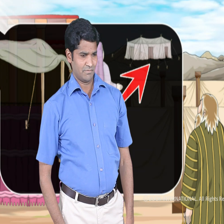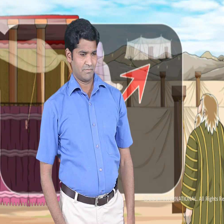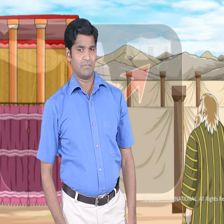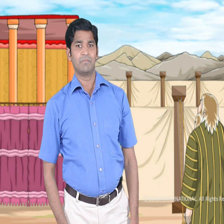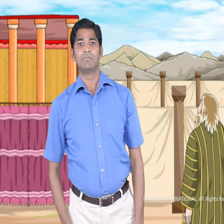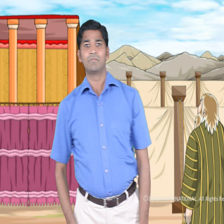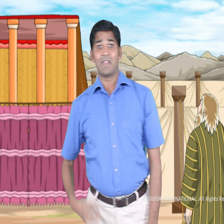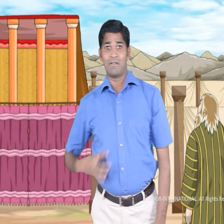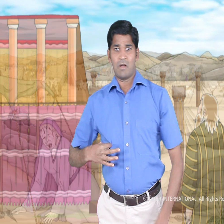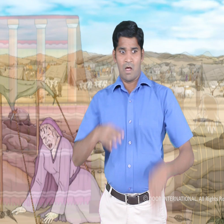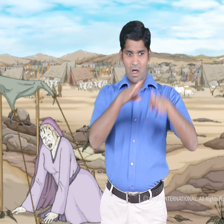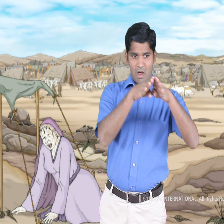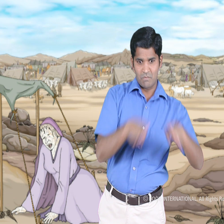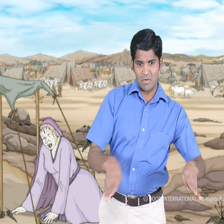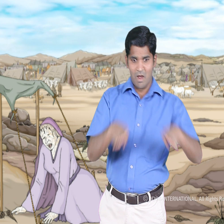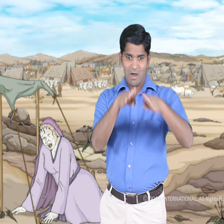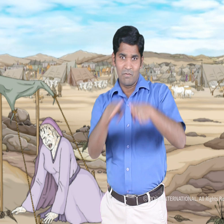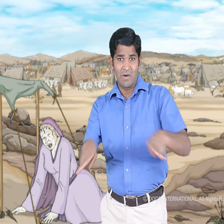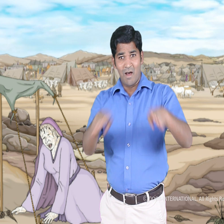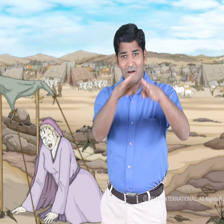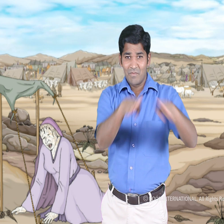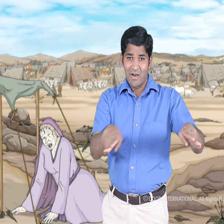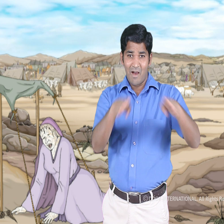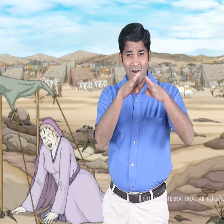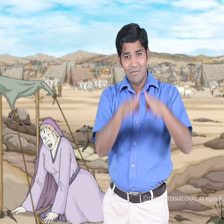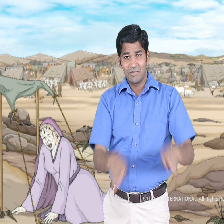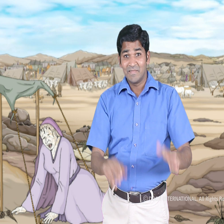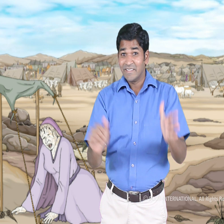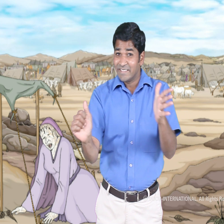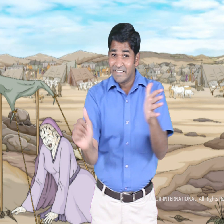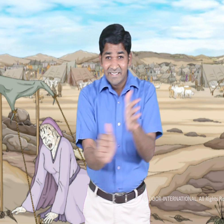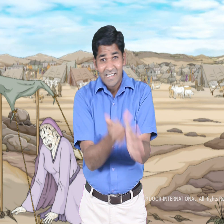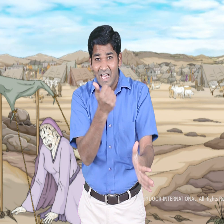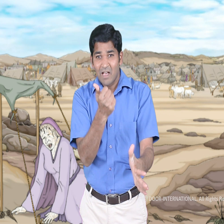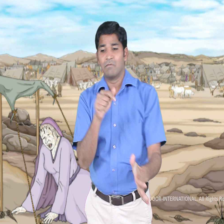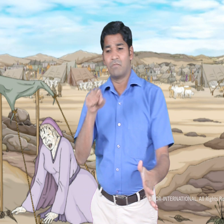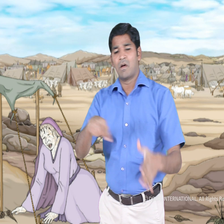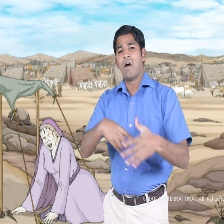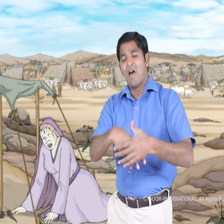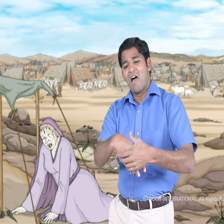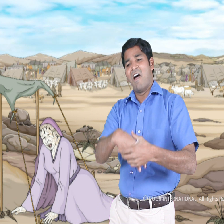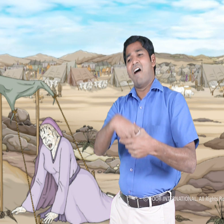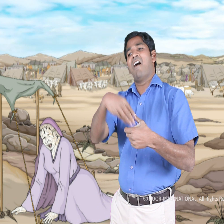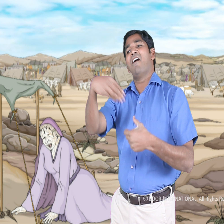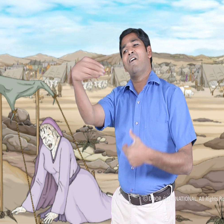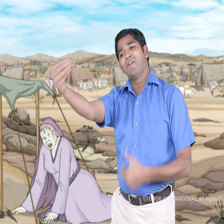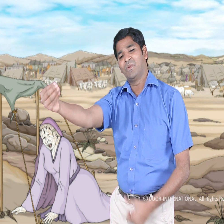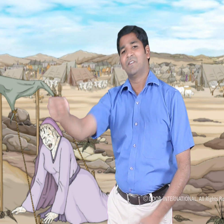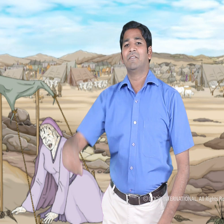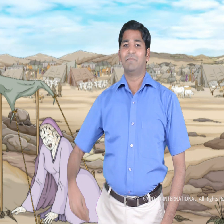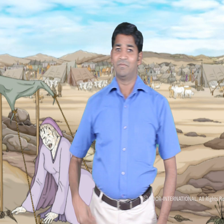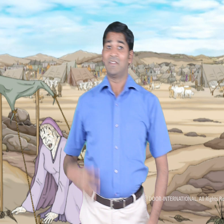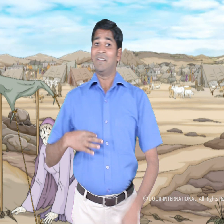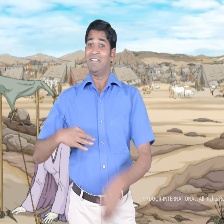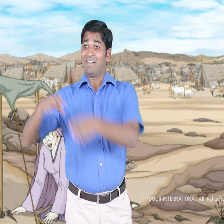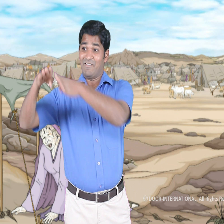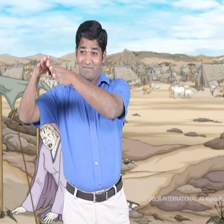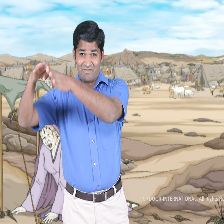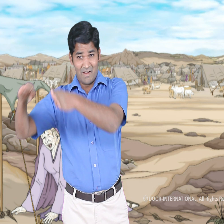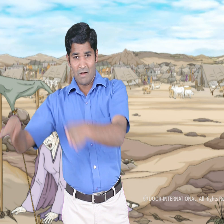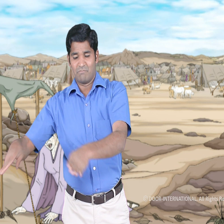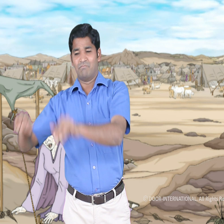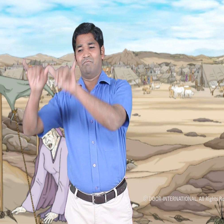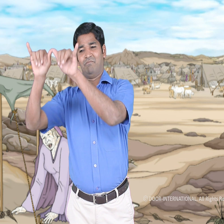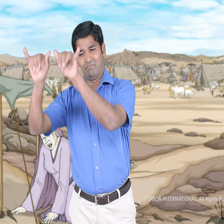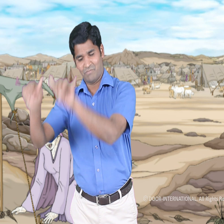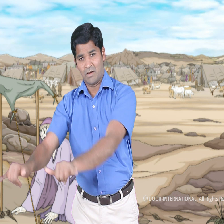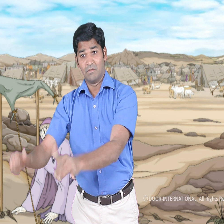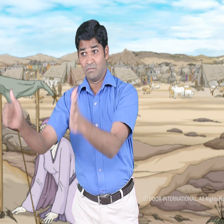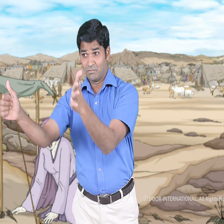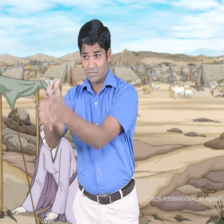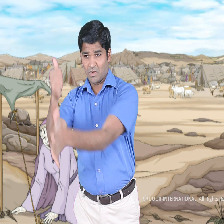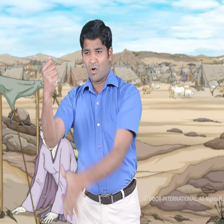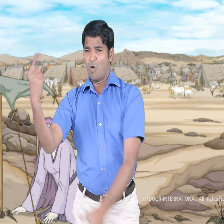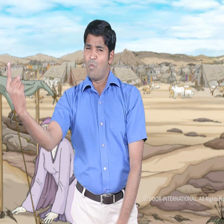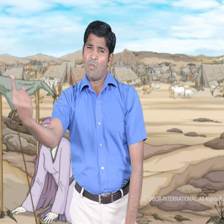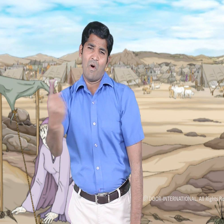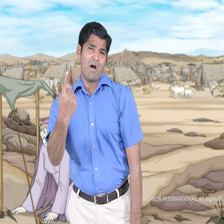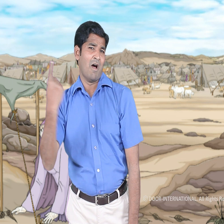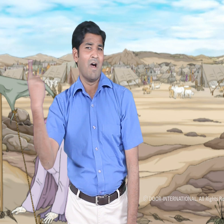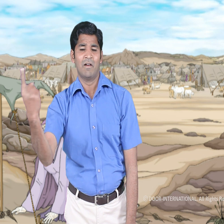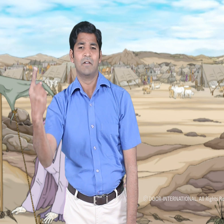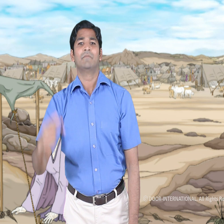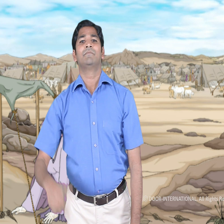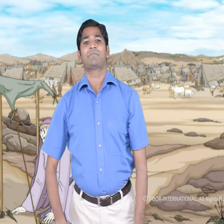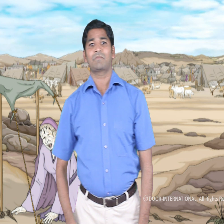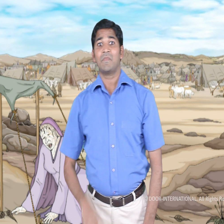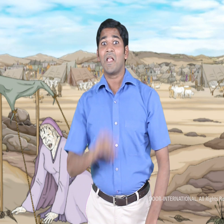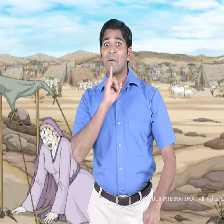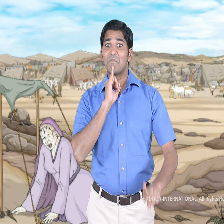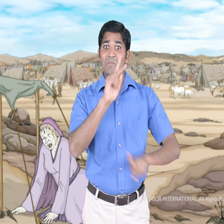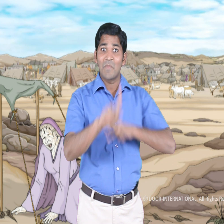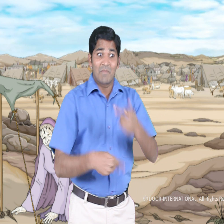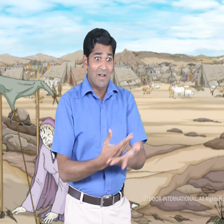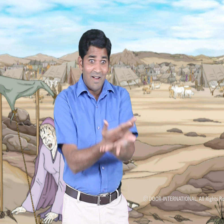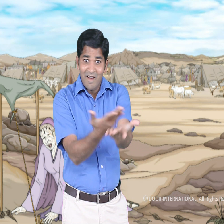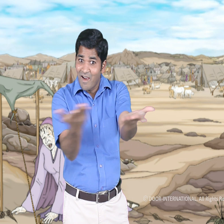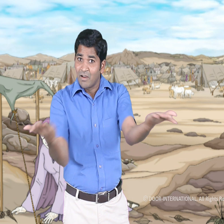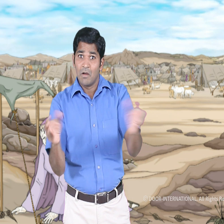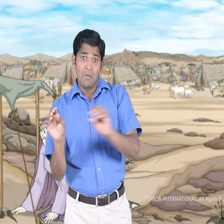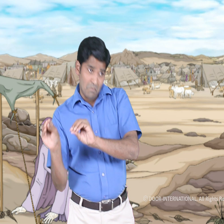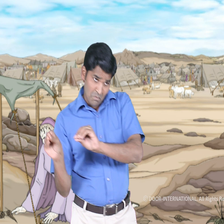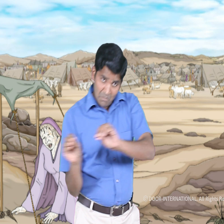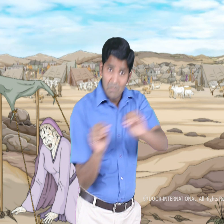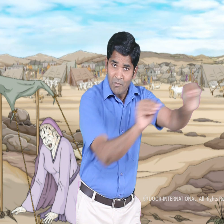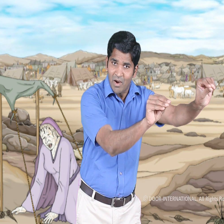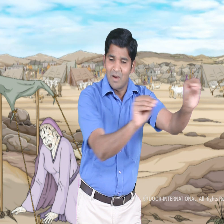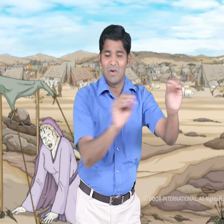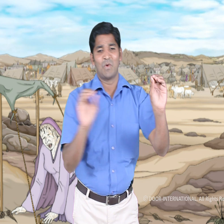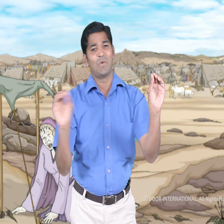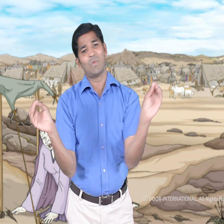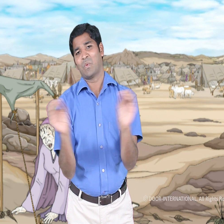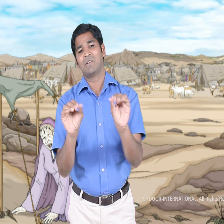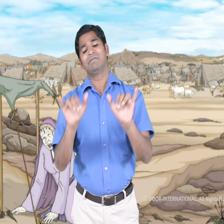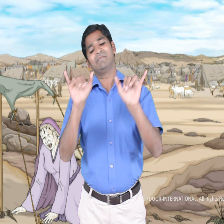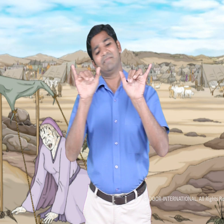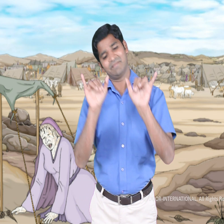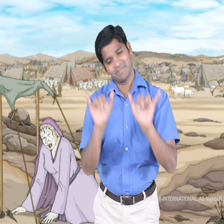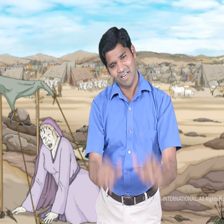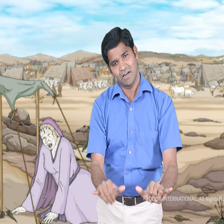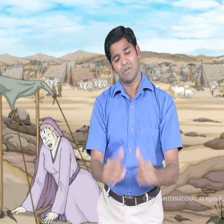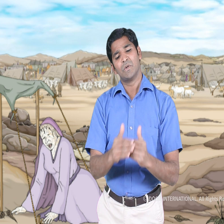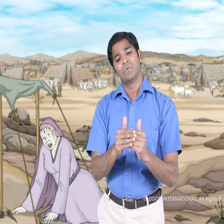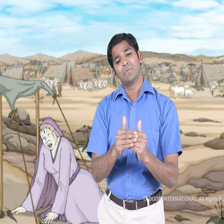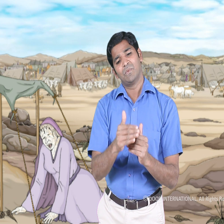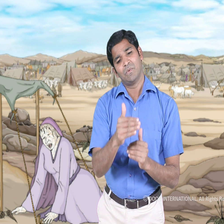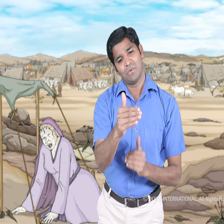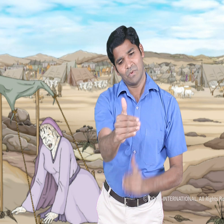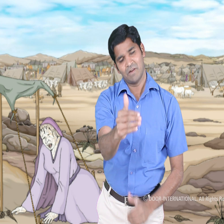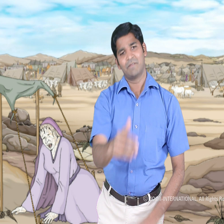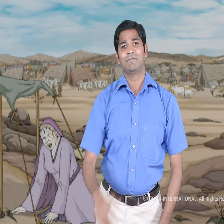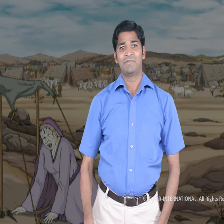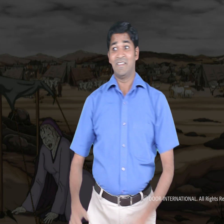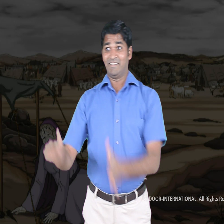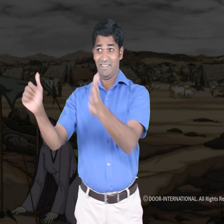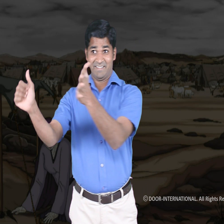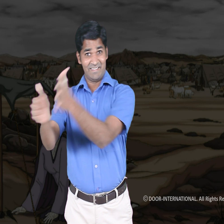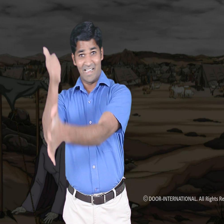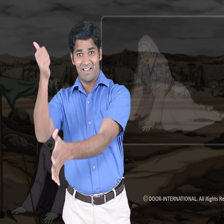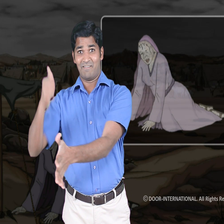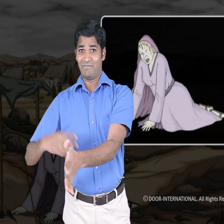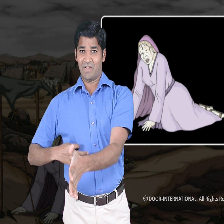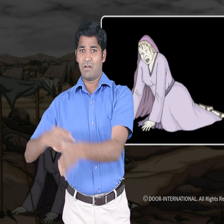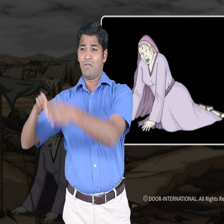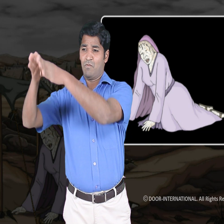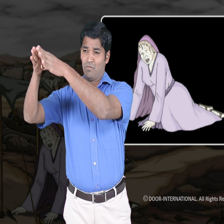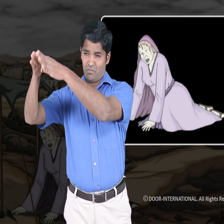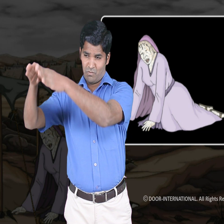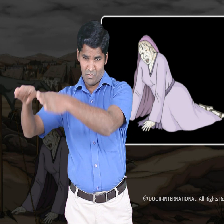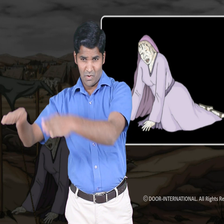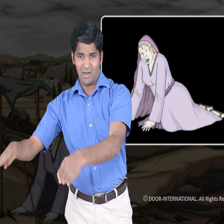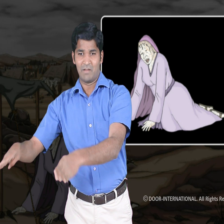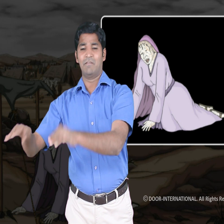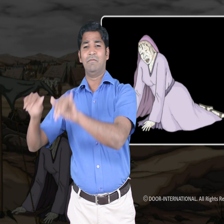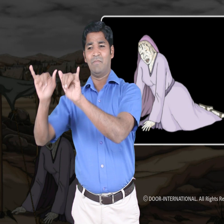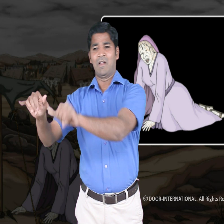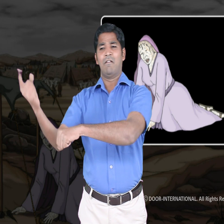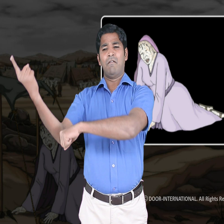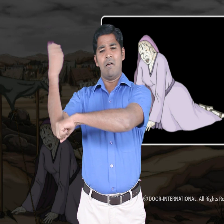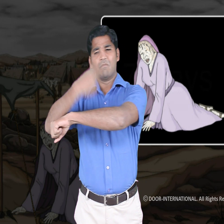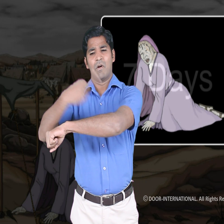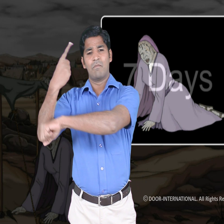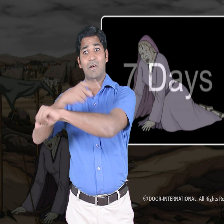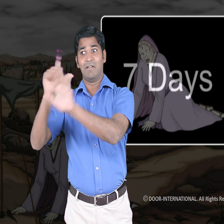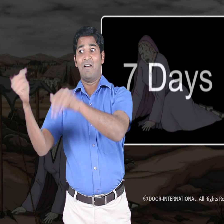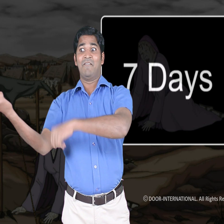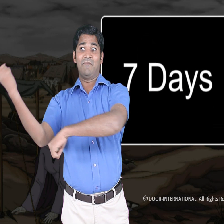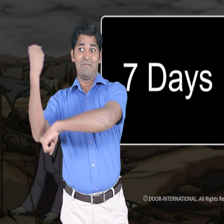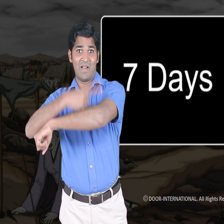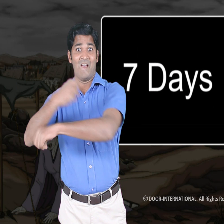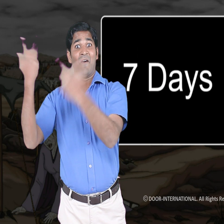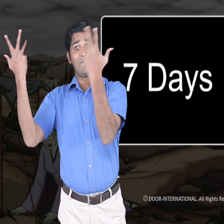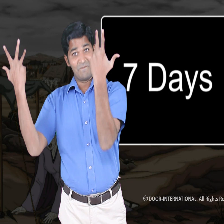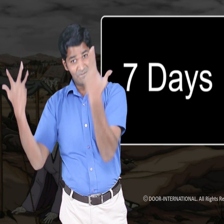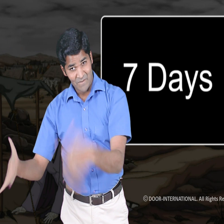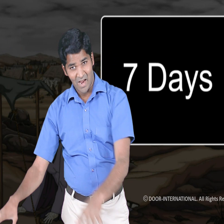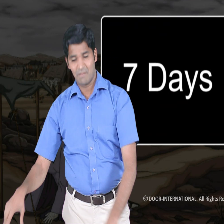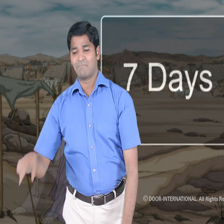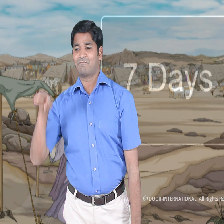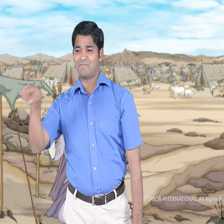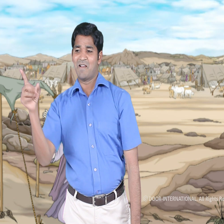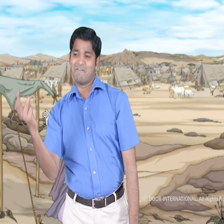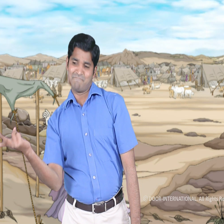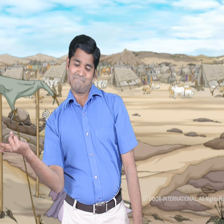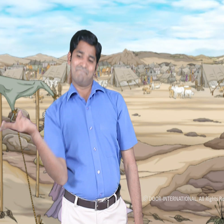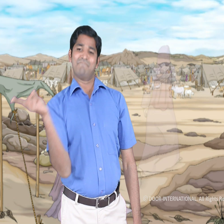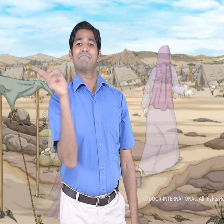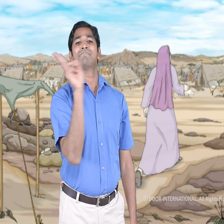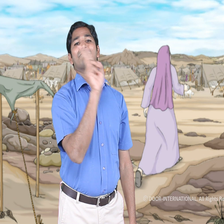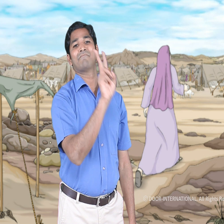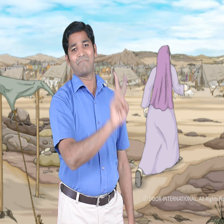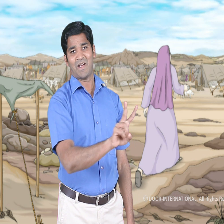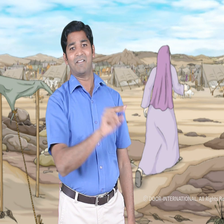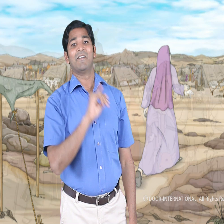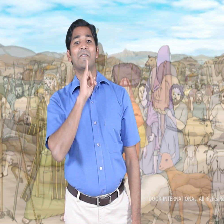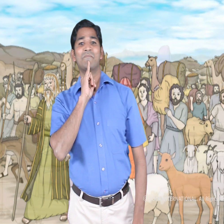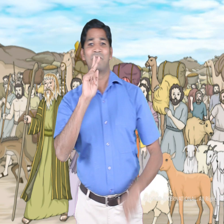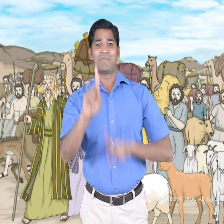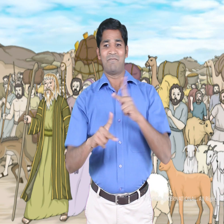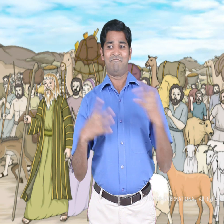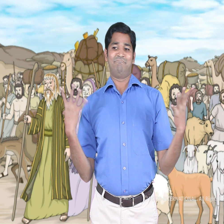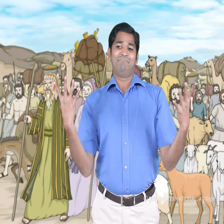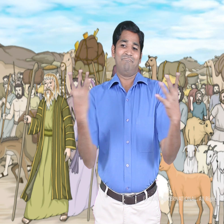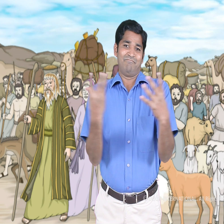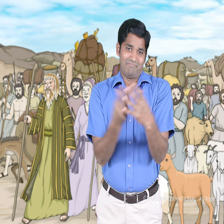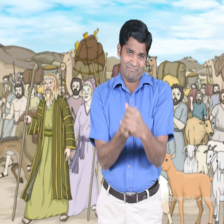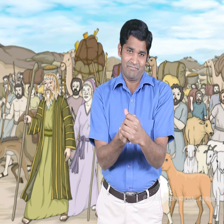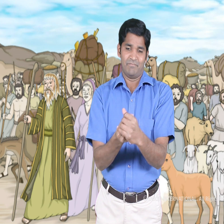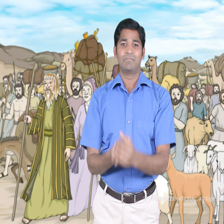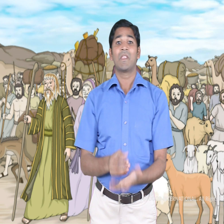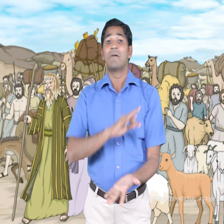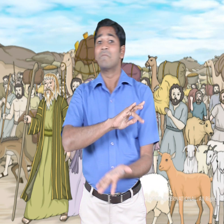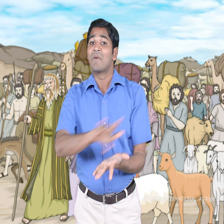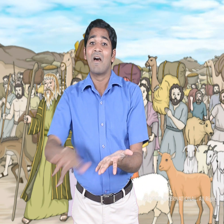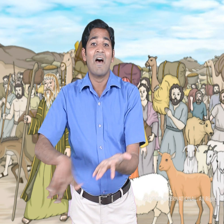So Miriam was confined outside the camp for seven days, and the people did not move on until she was brought in again.